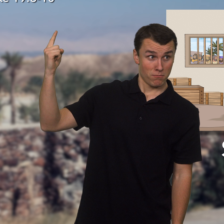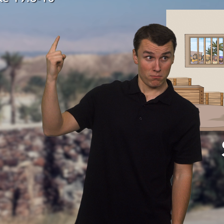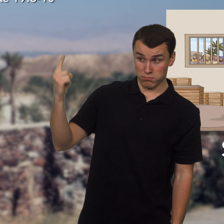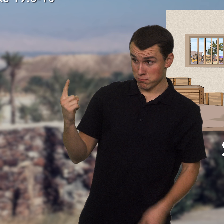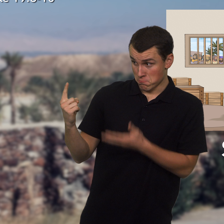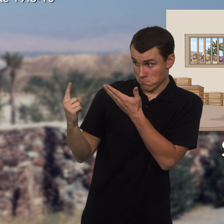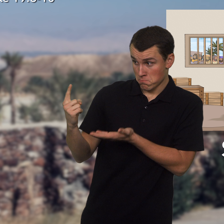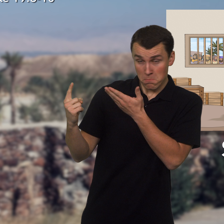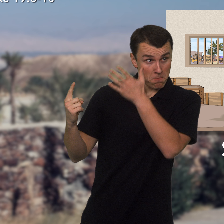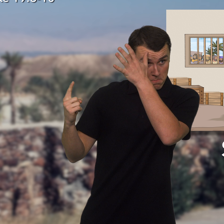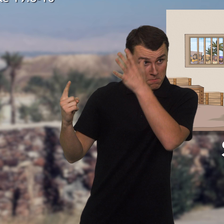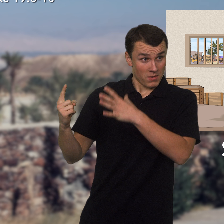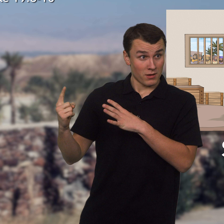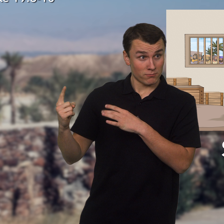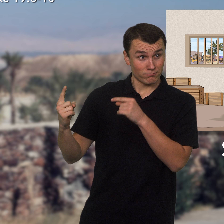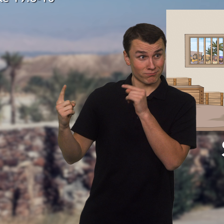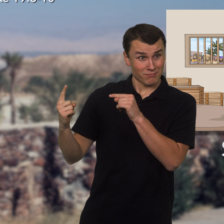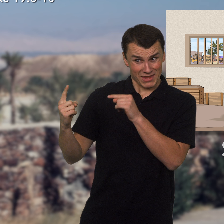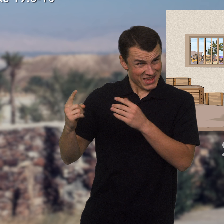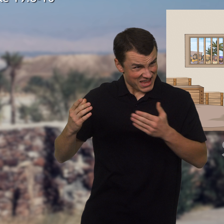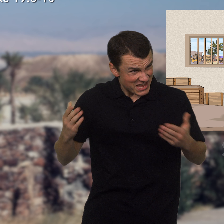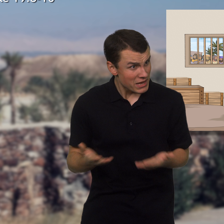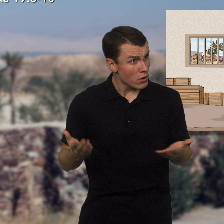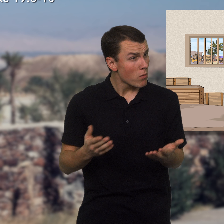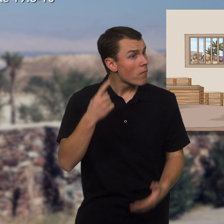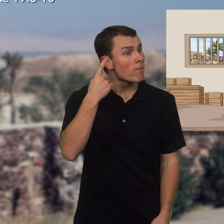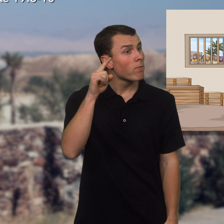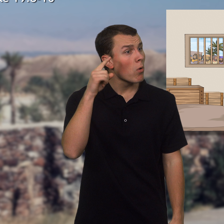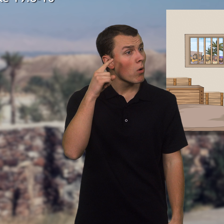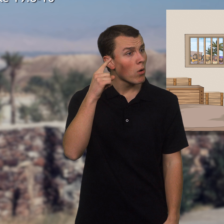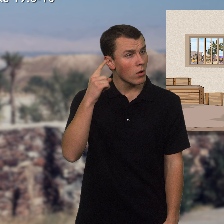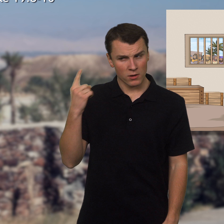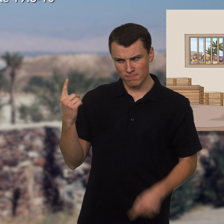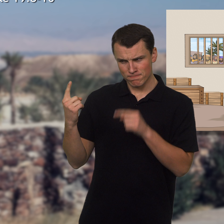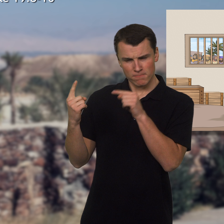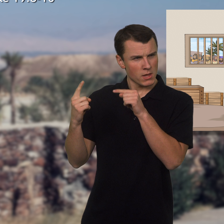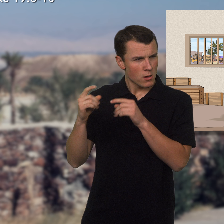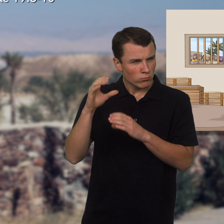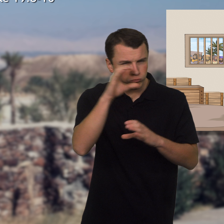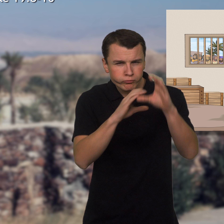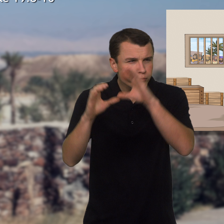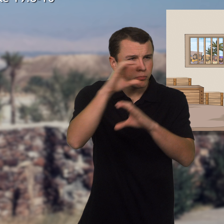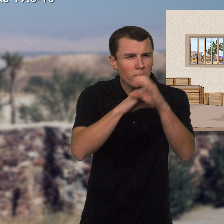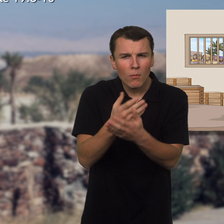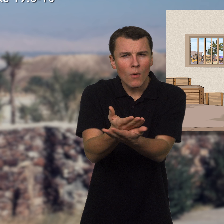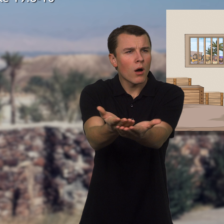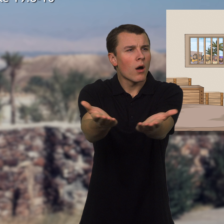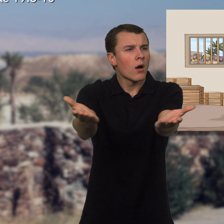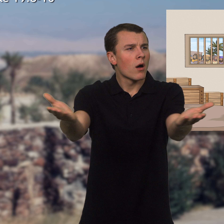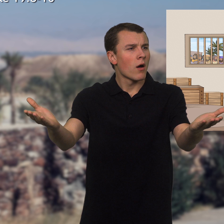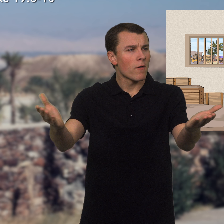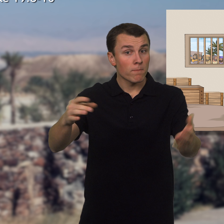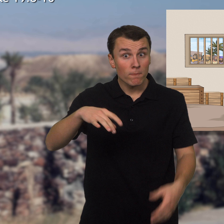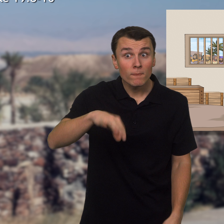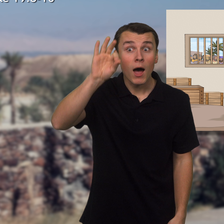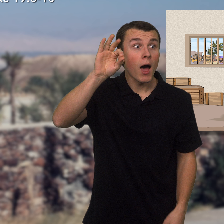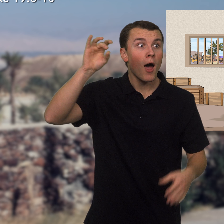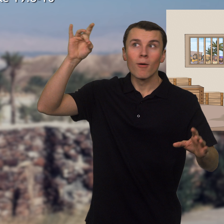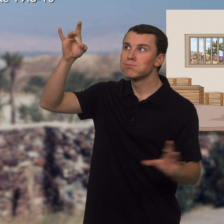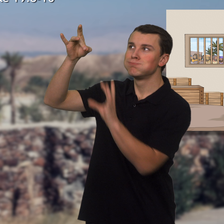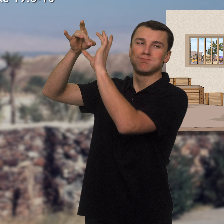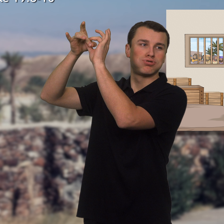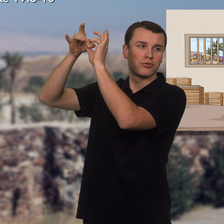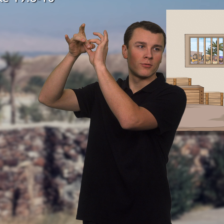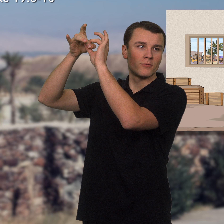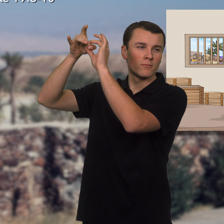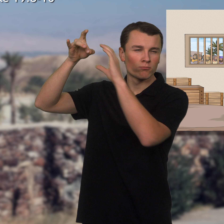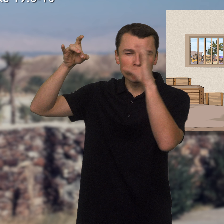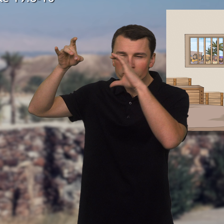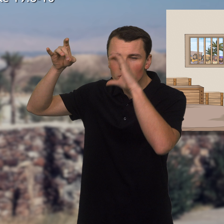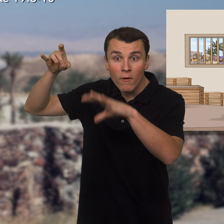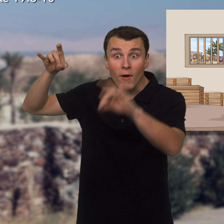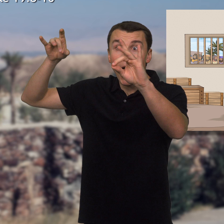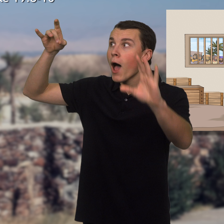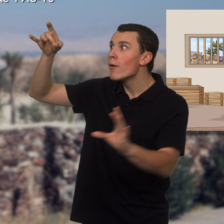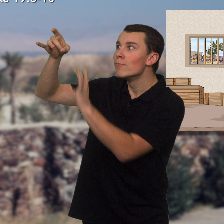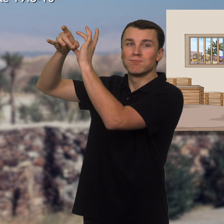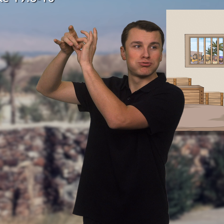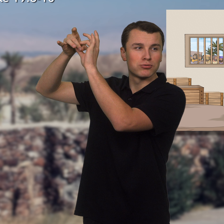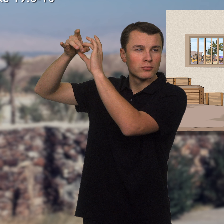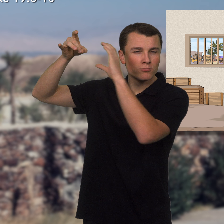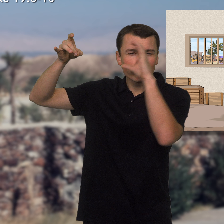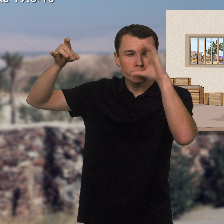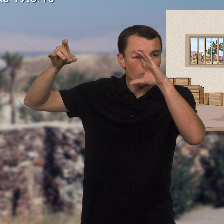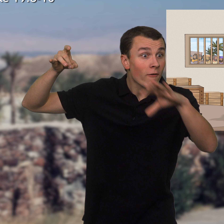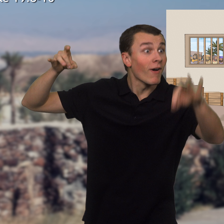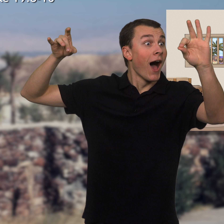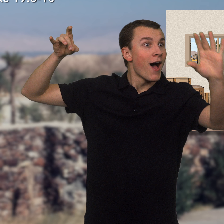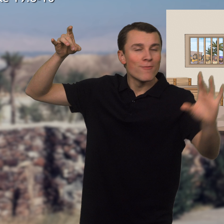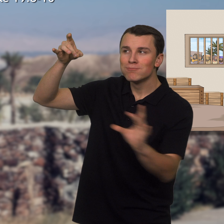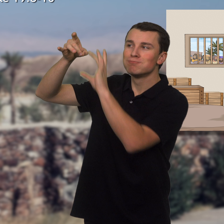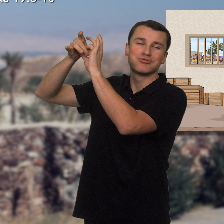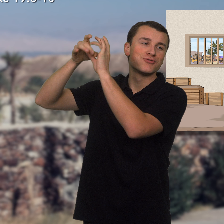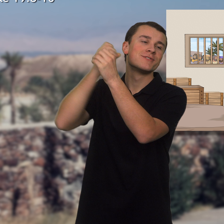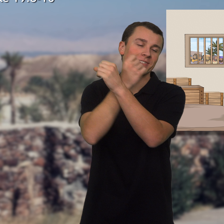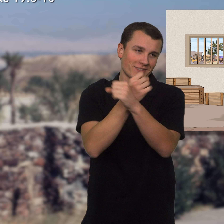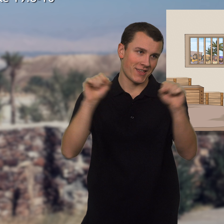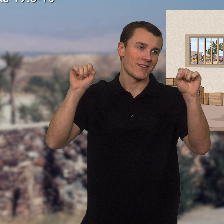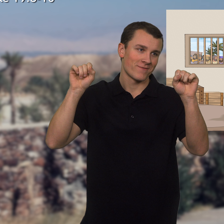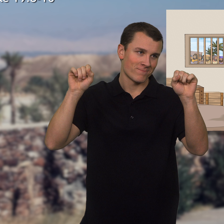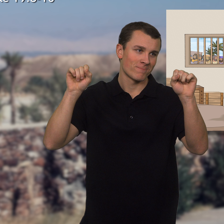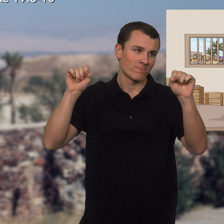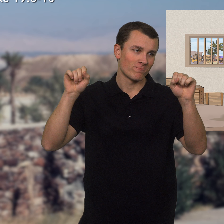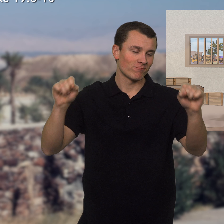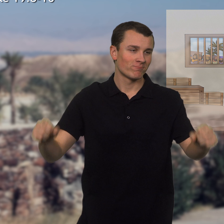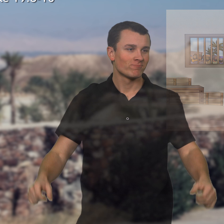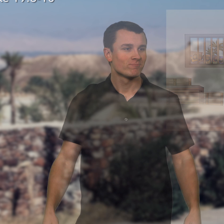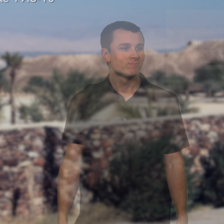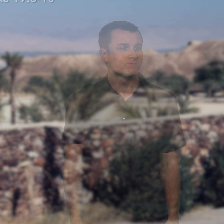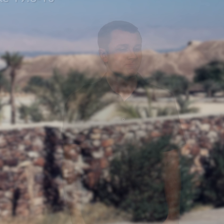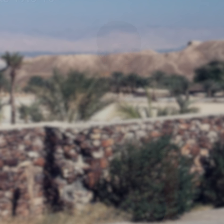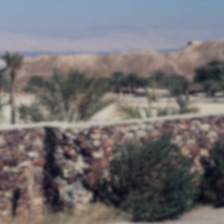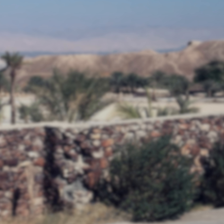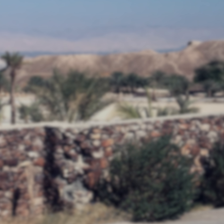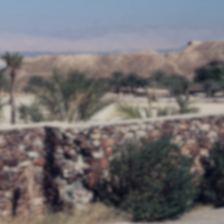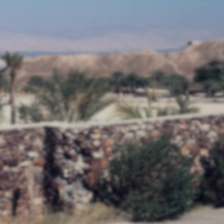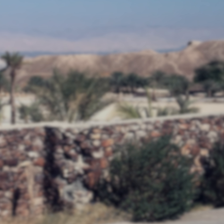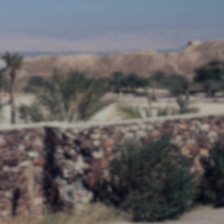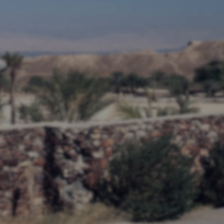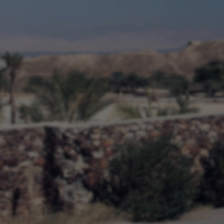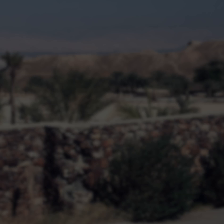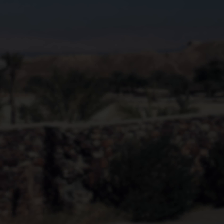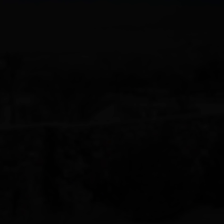For the Son of Man came to seek and to save the lost.”